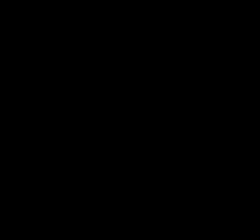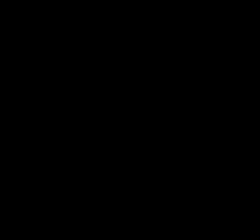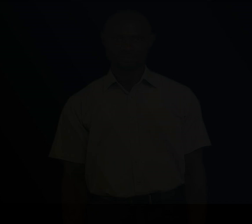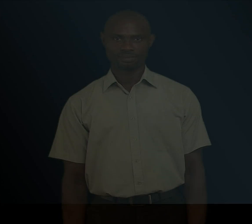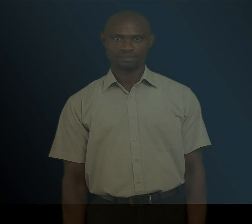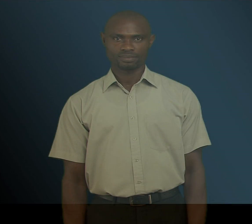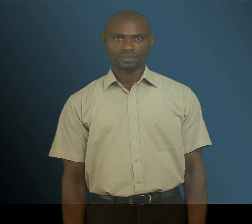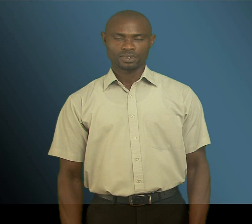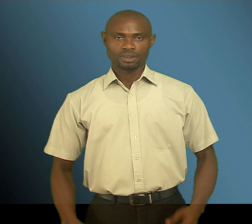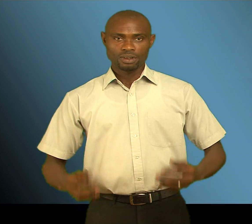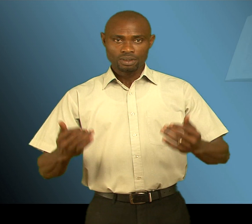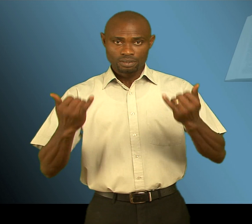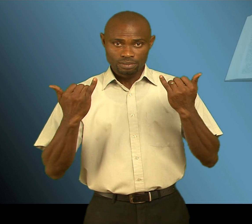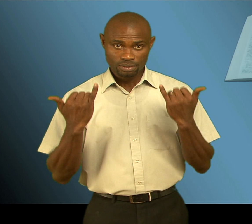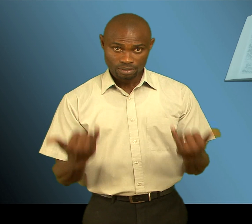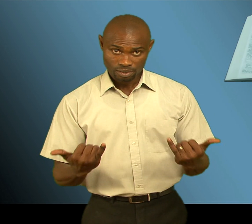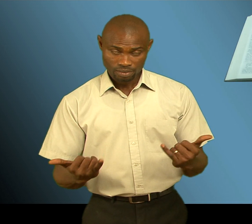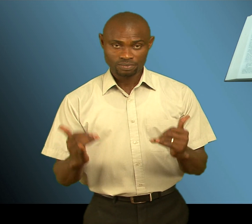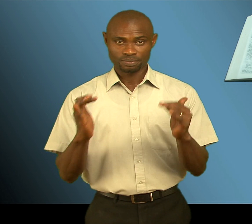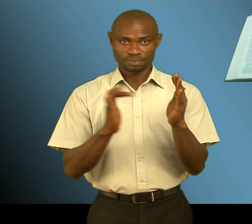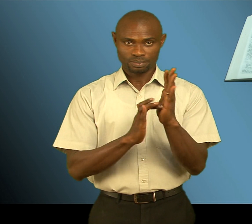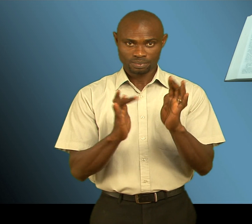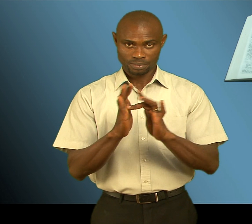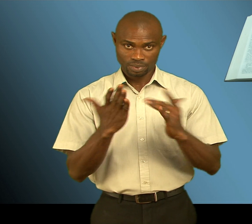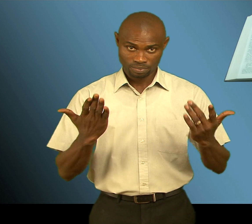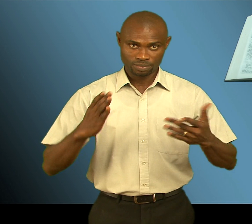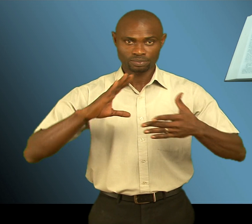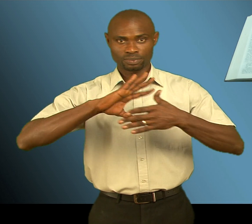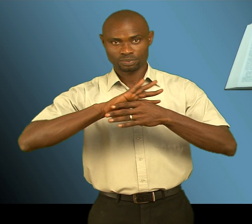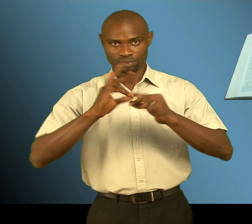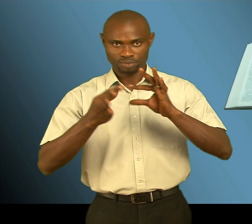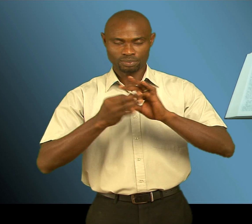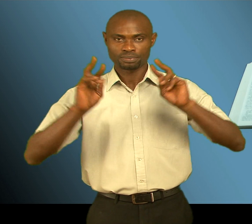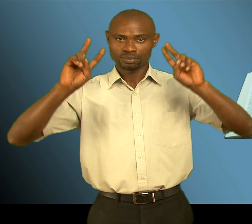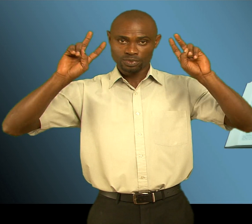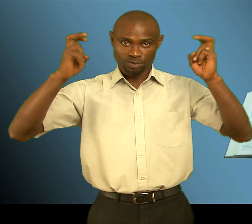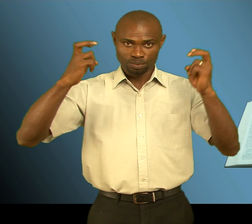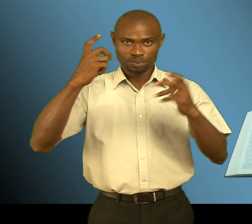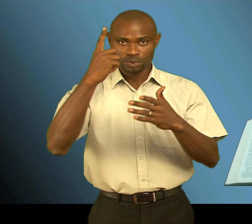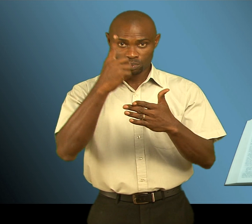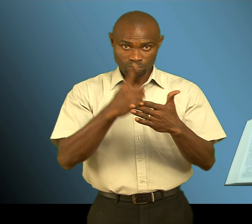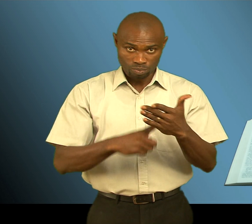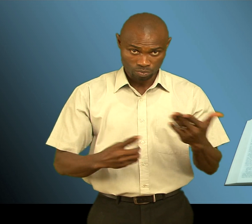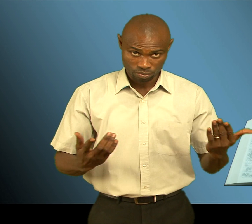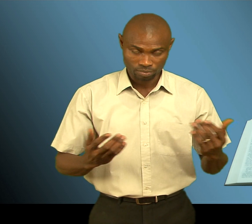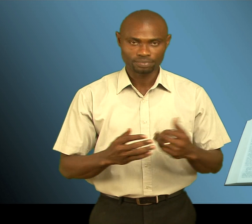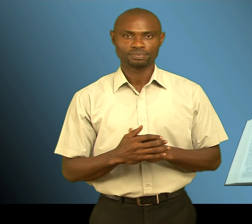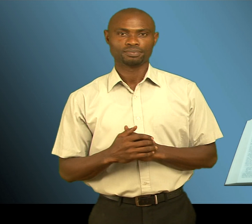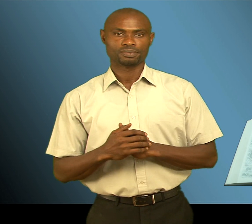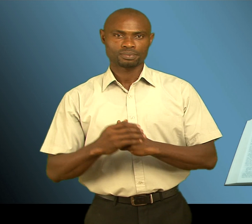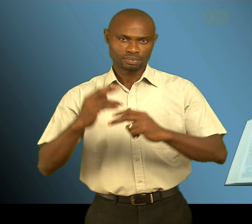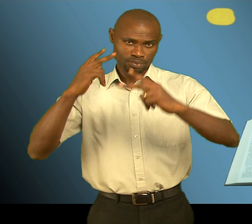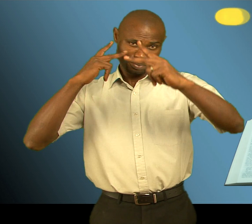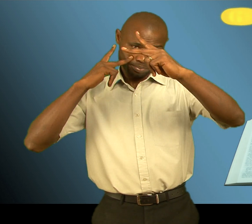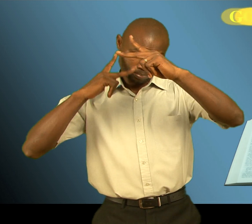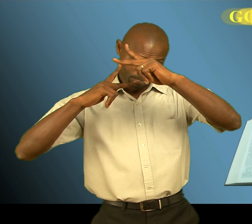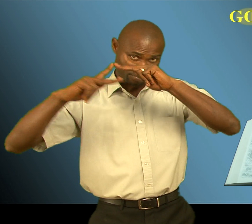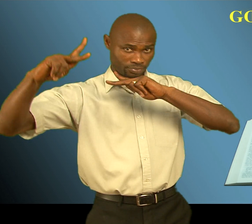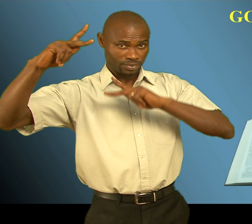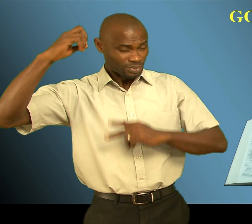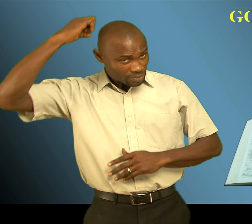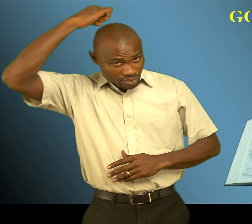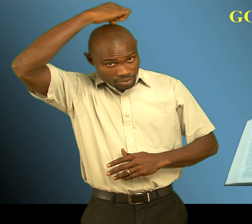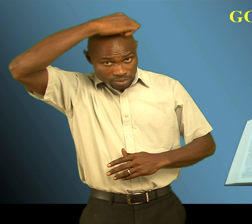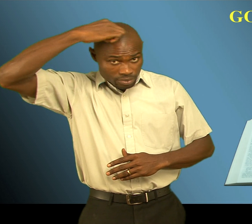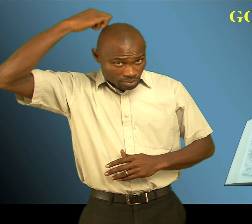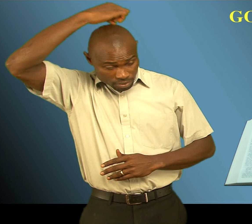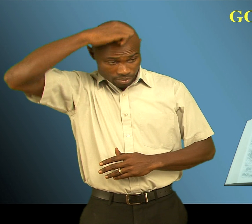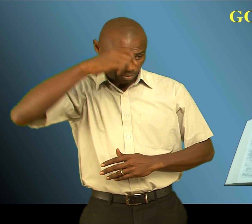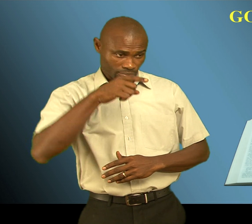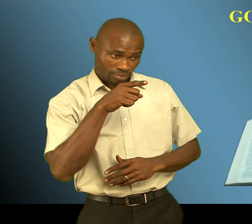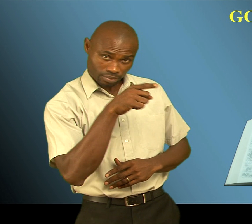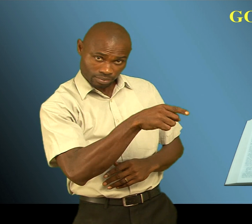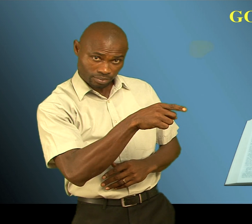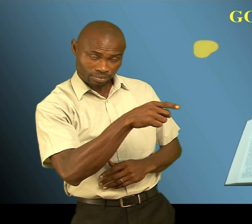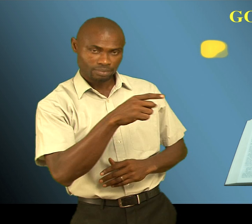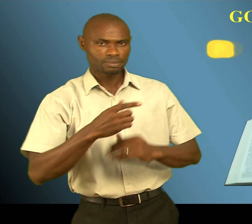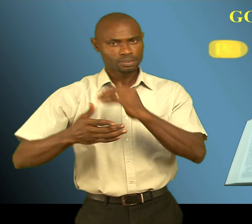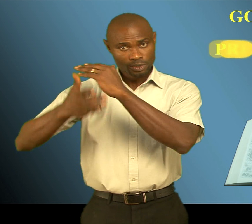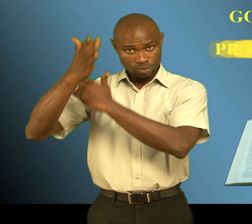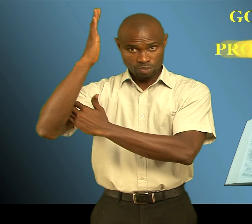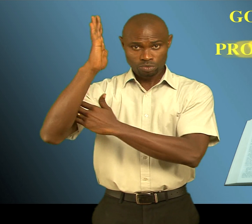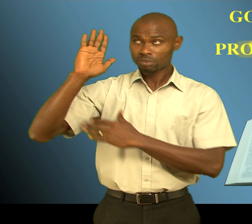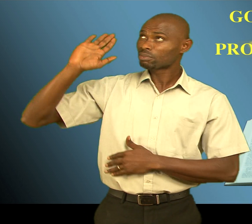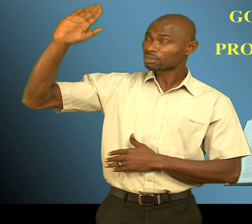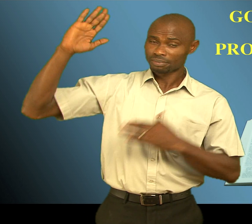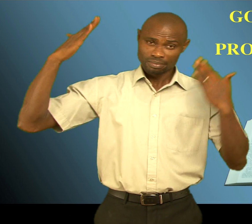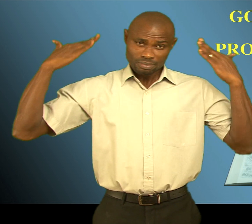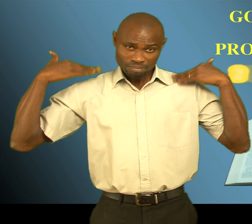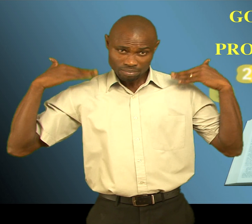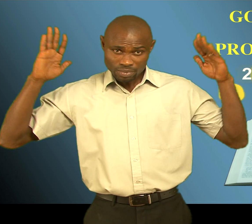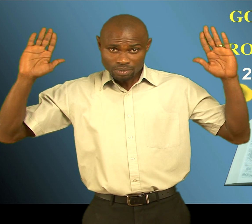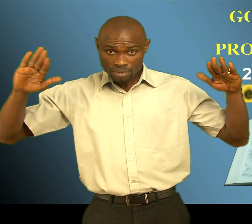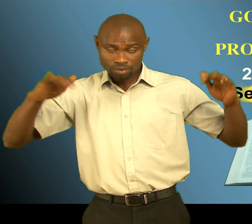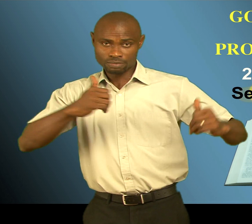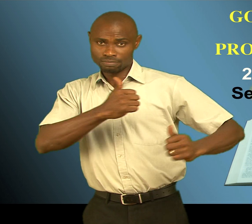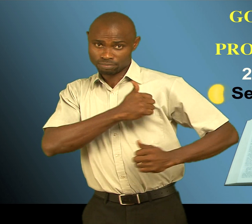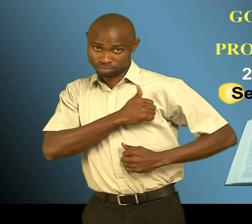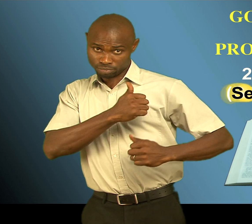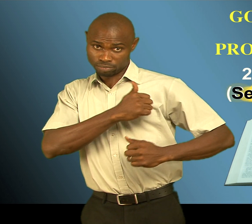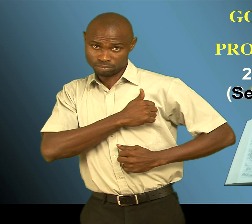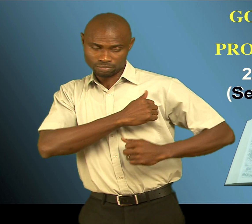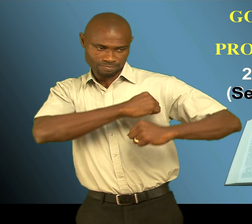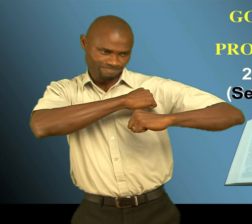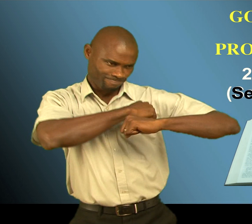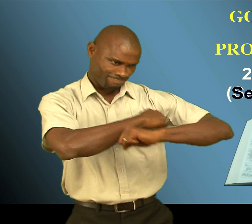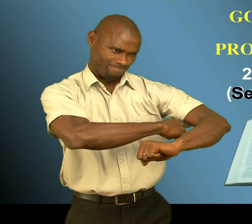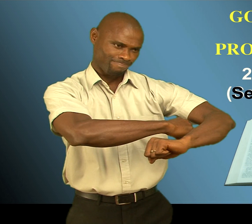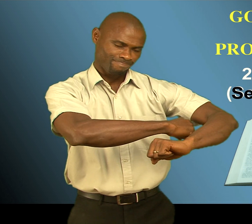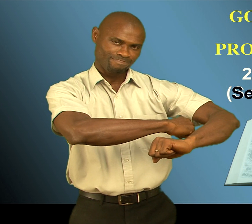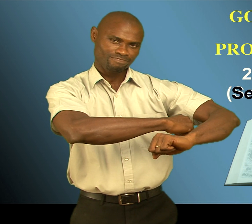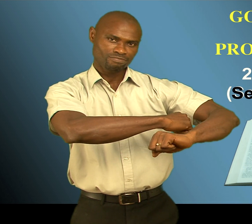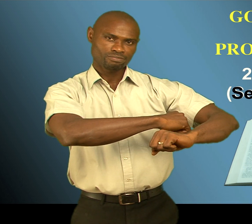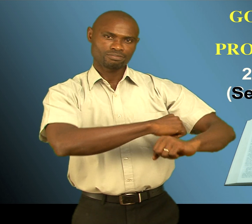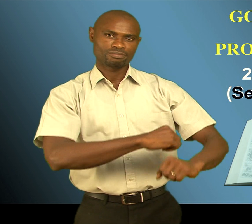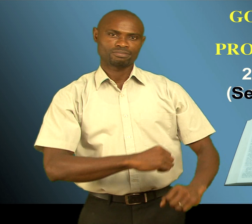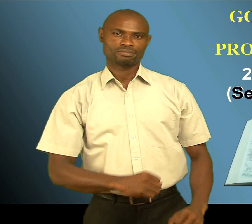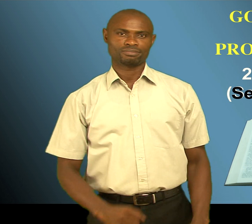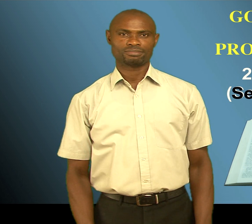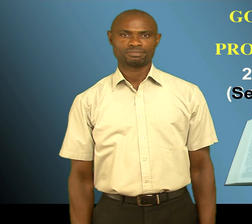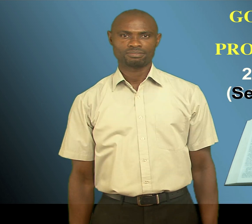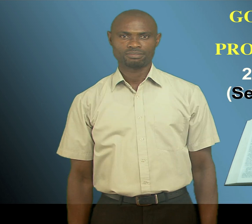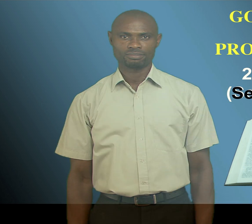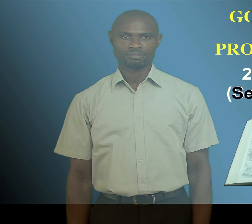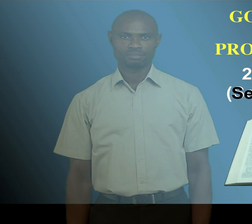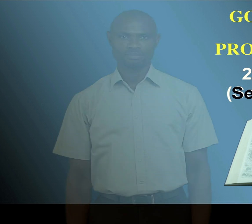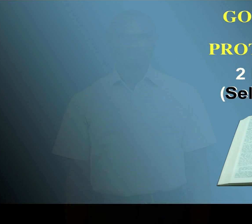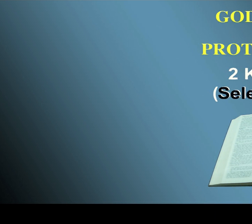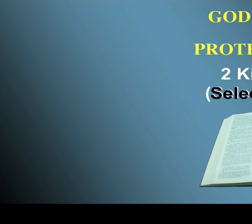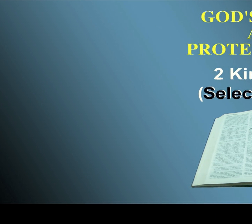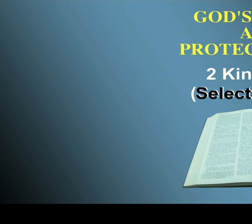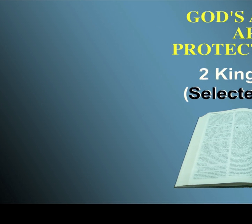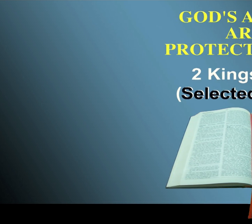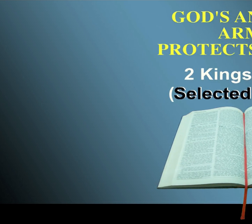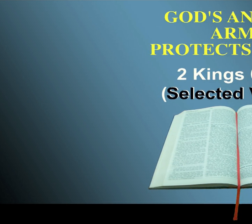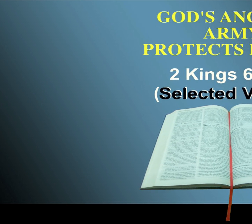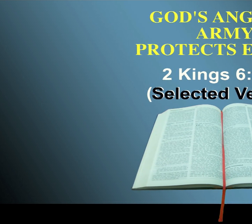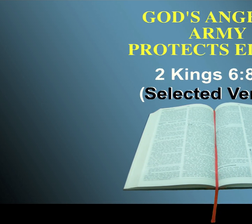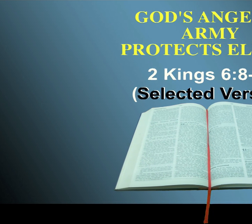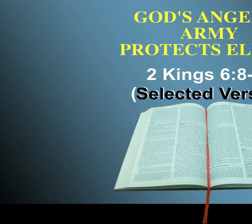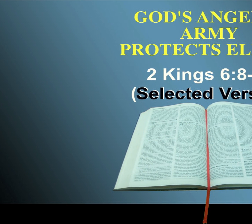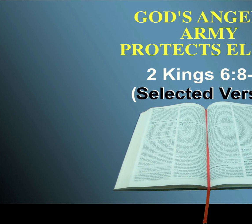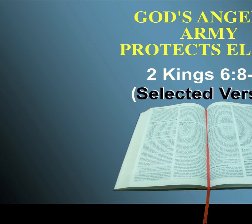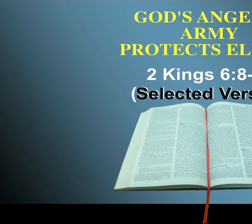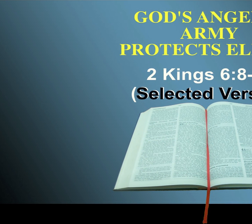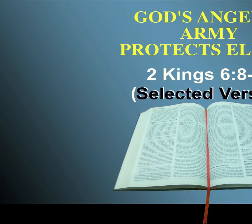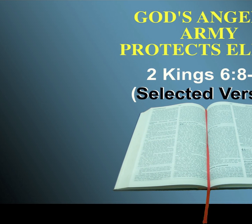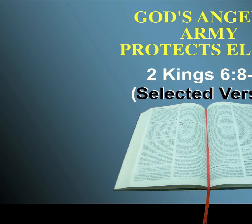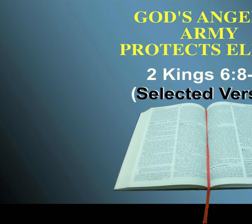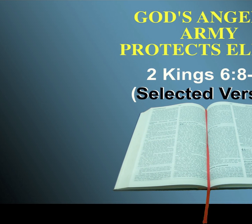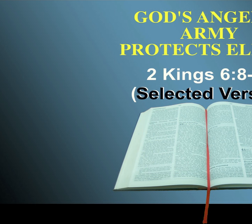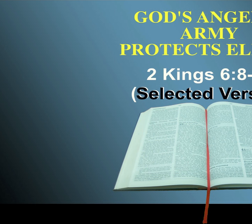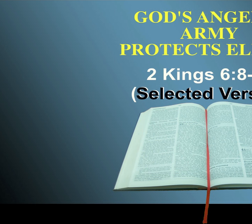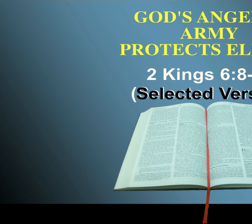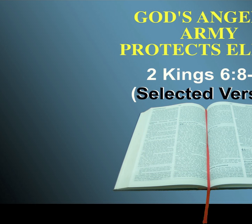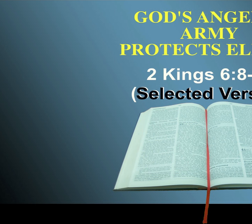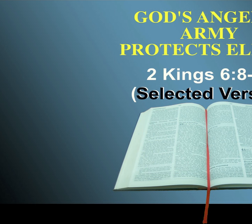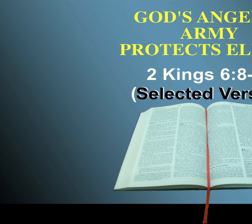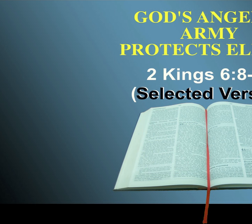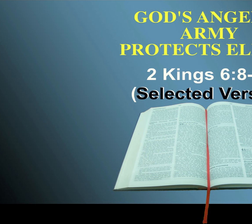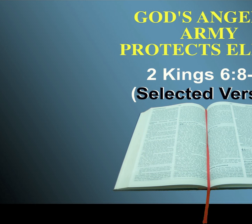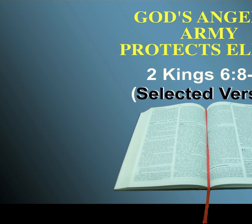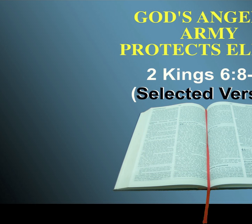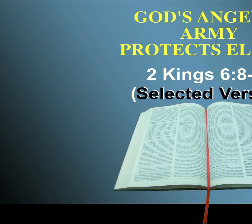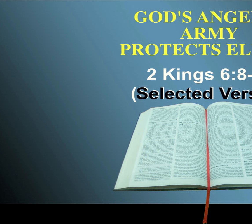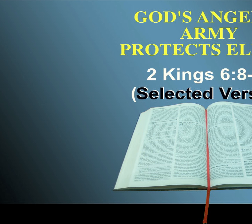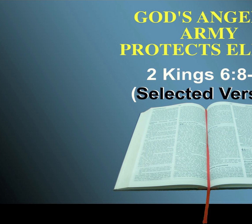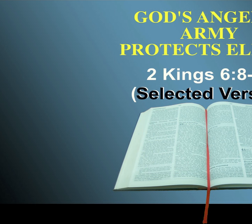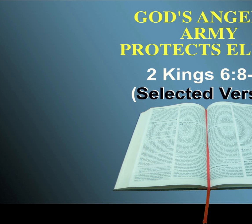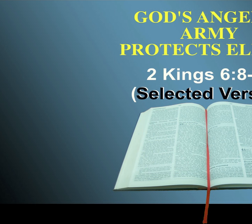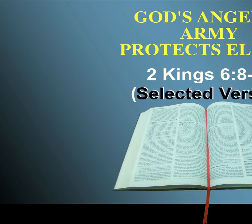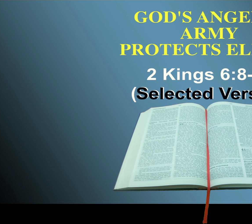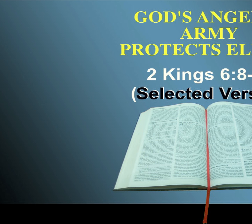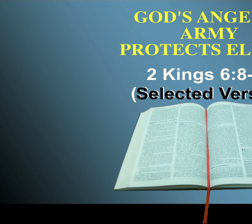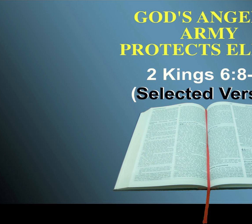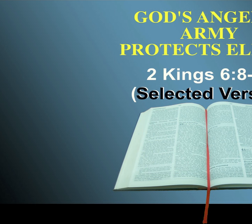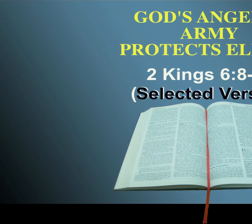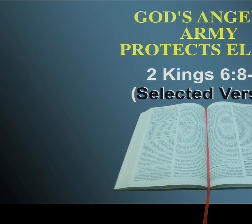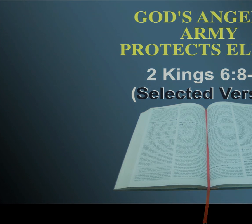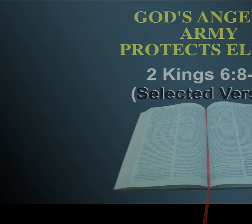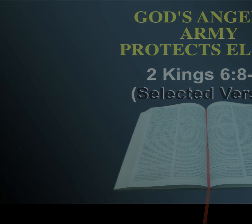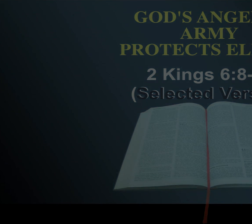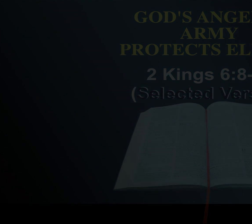God's angelic army protects Elisha